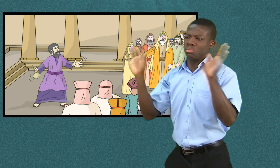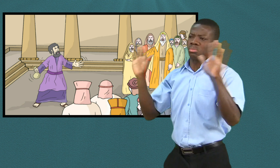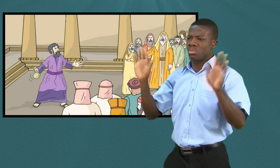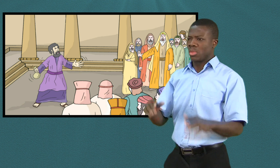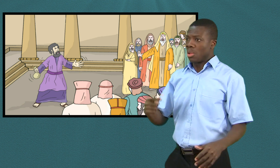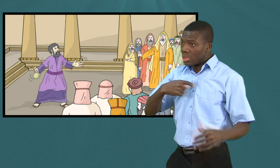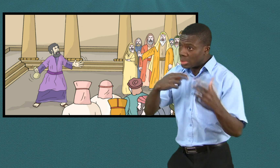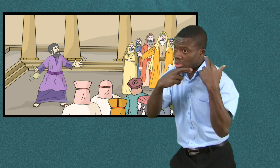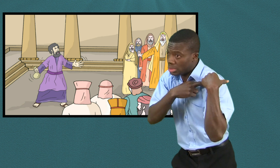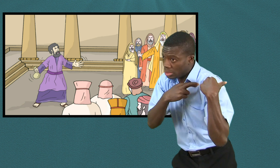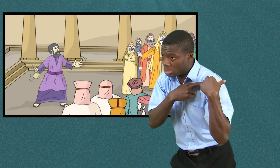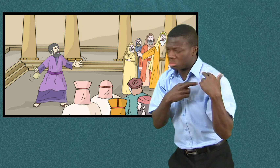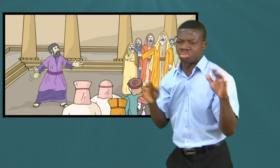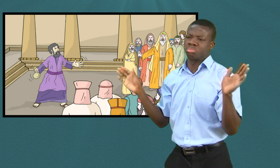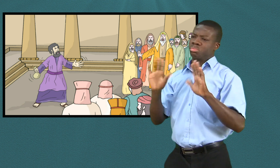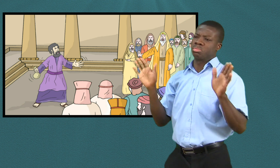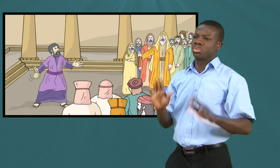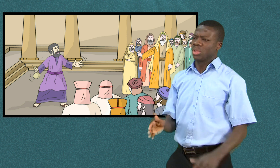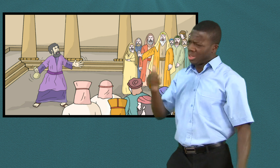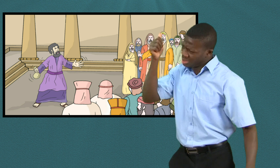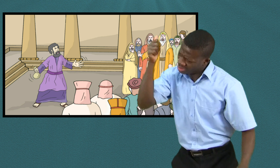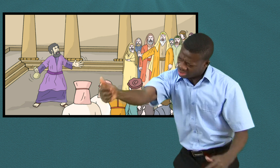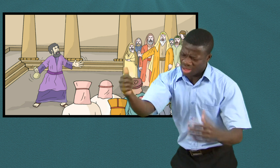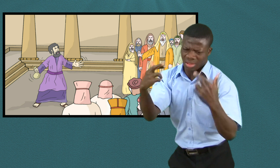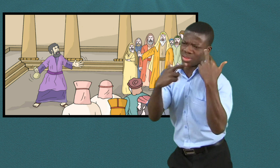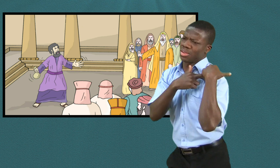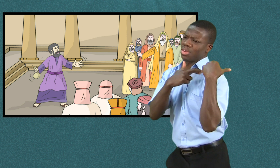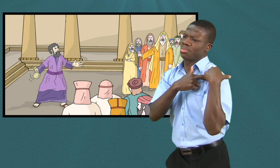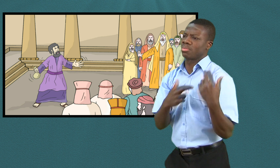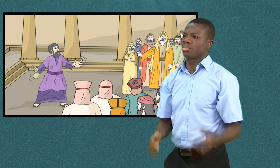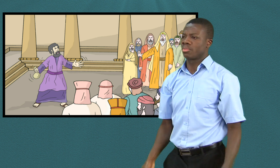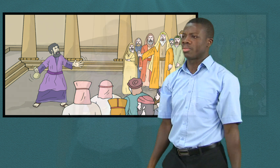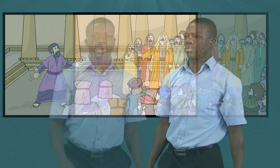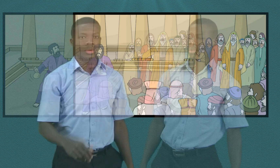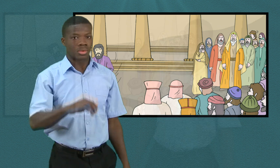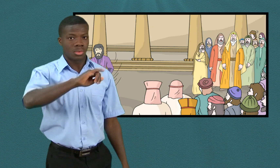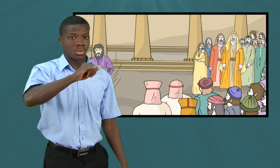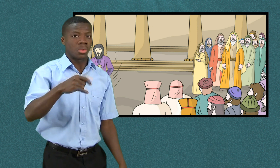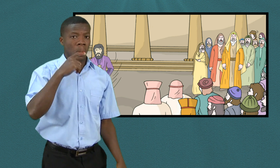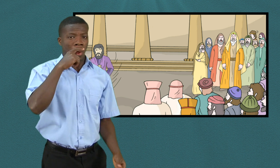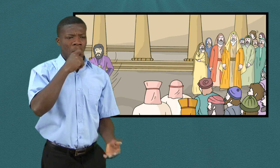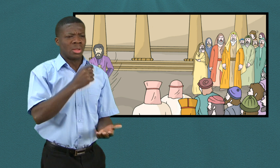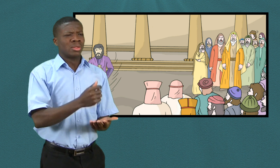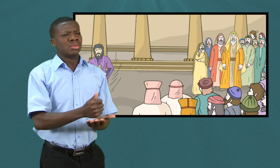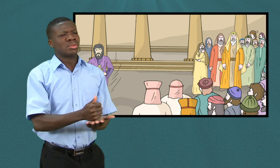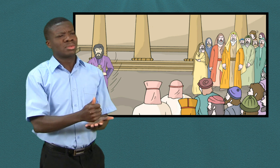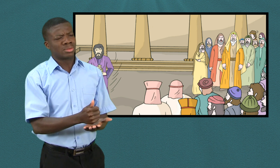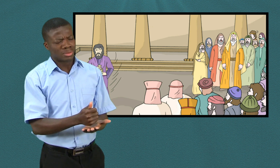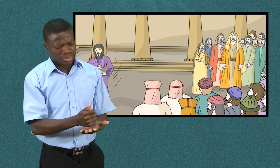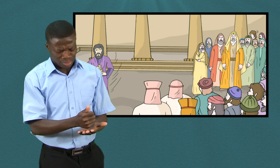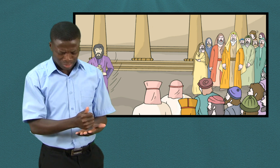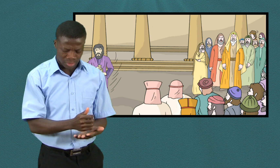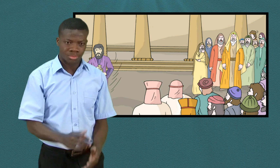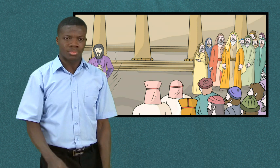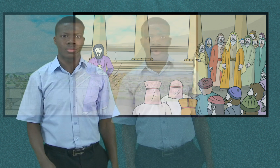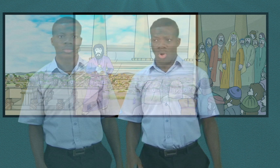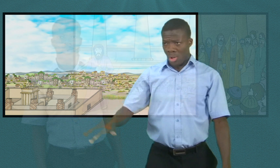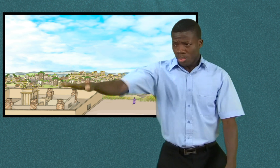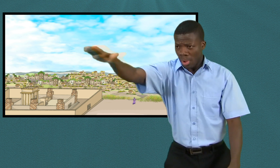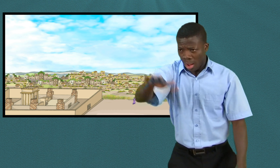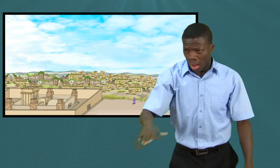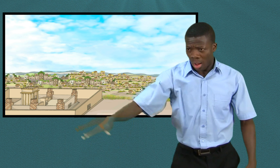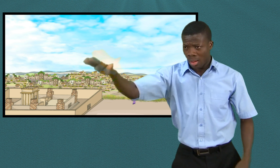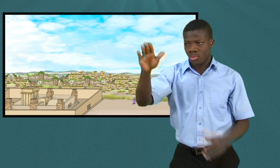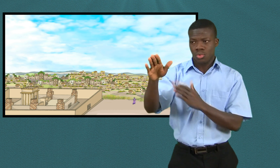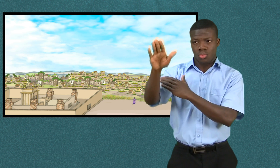“You bear the responsibility.”